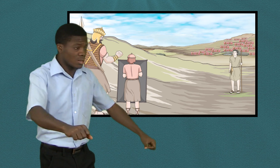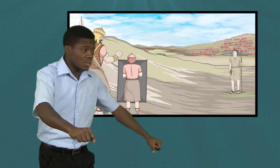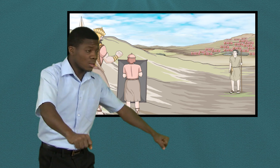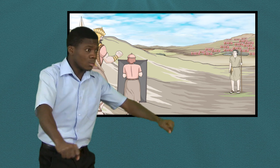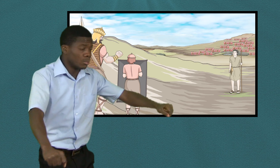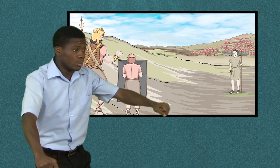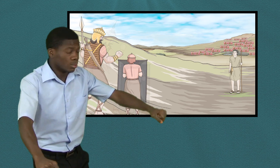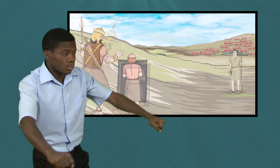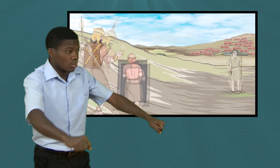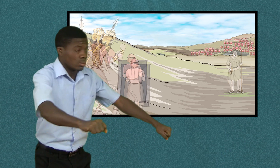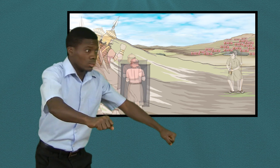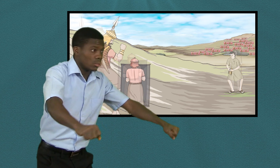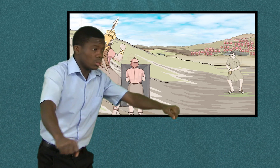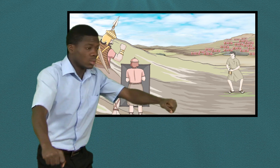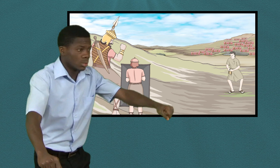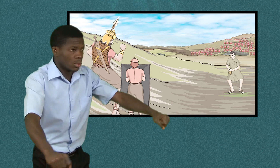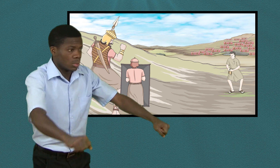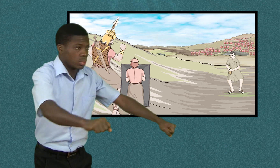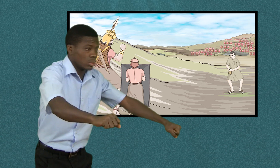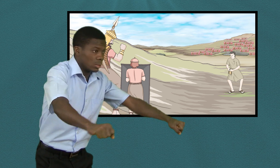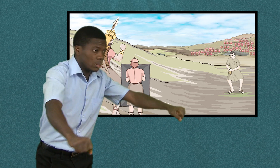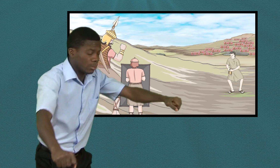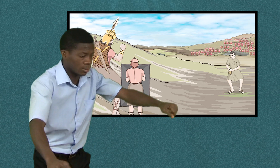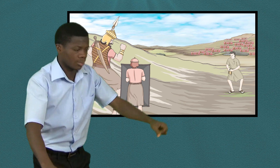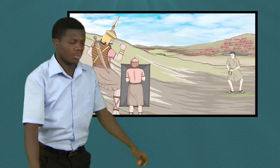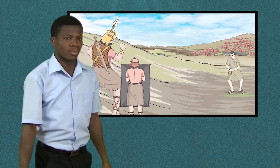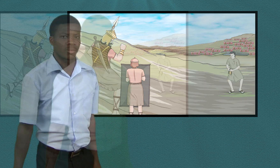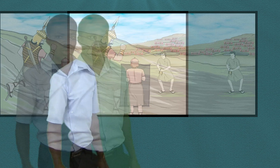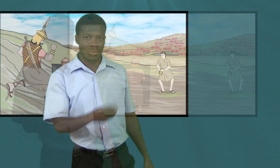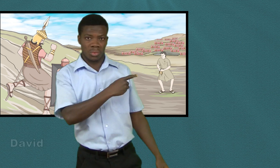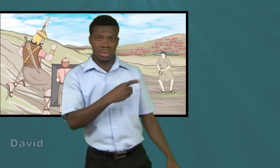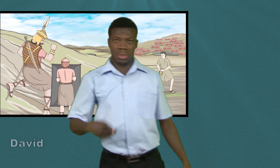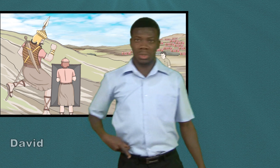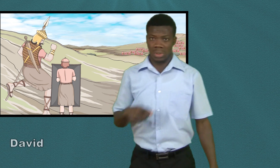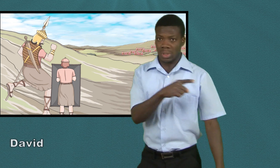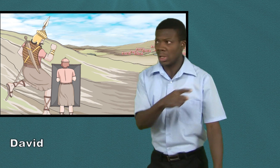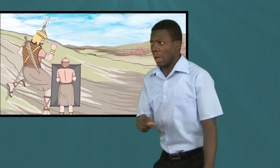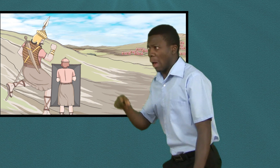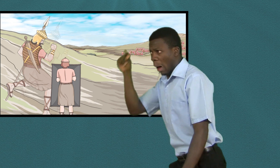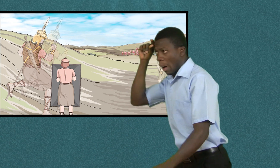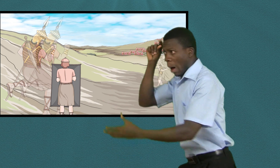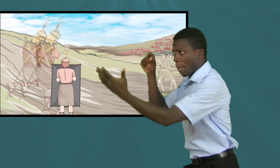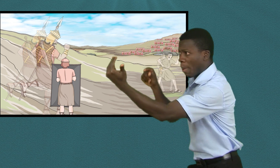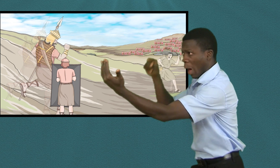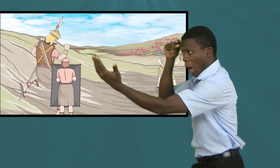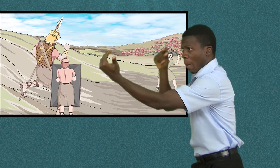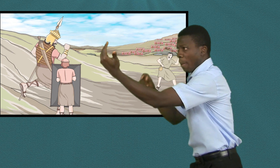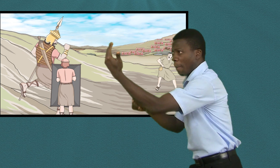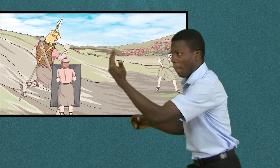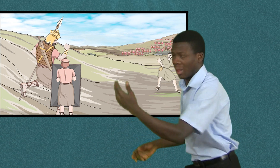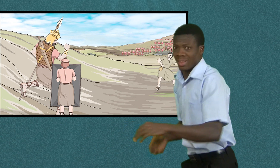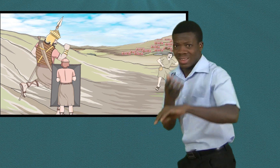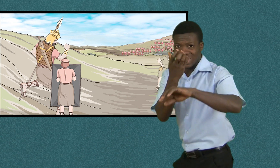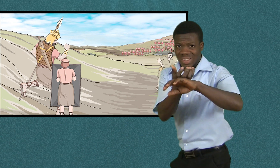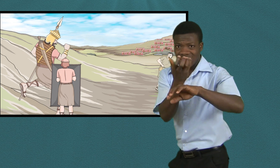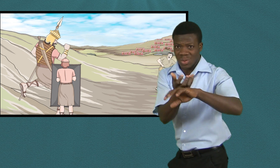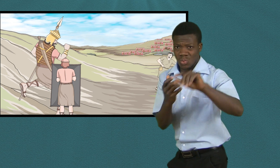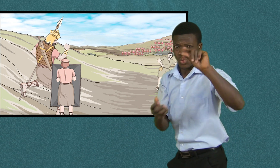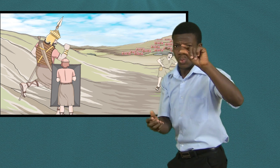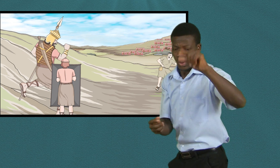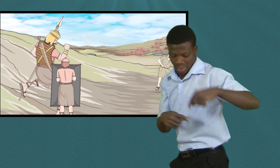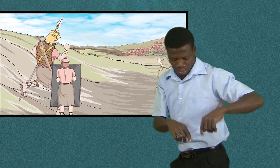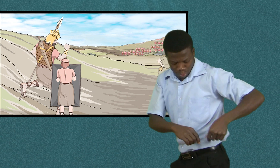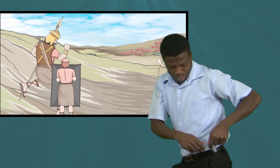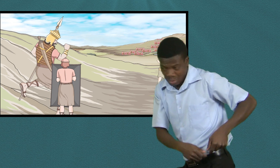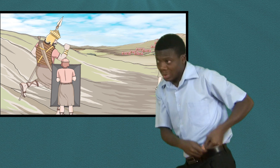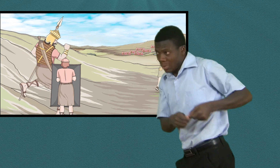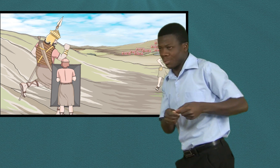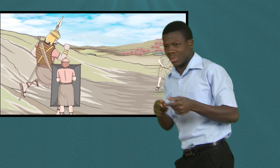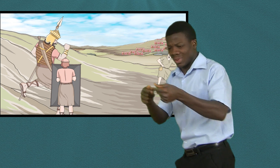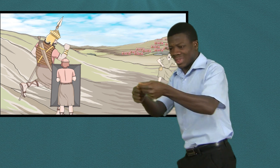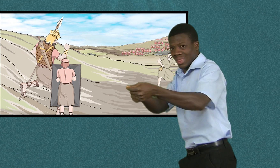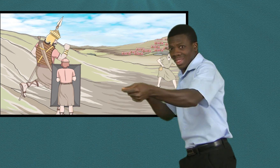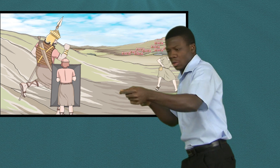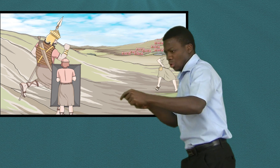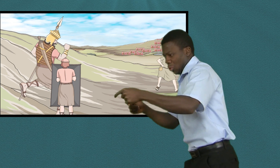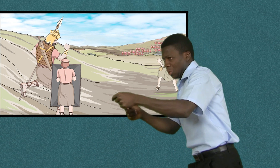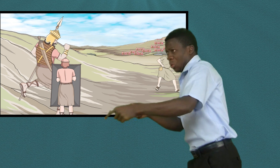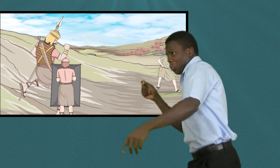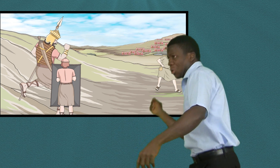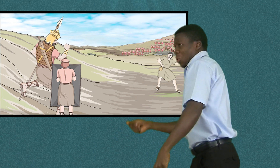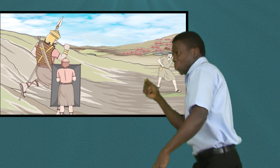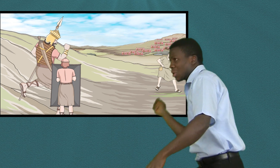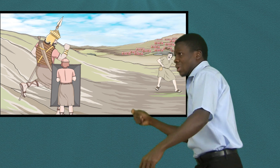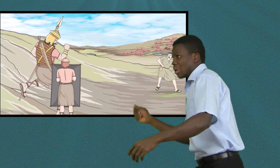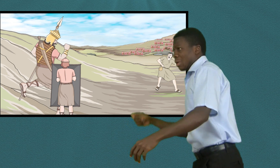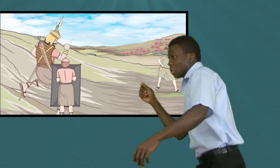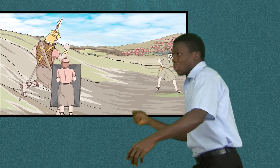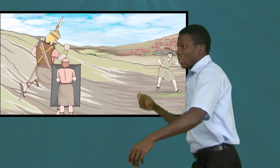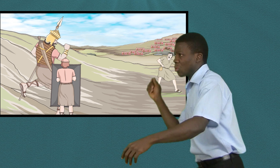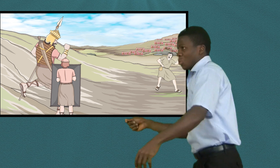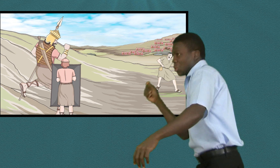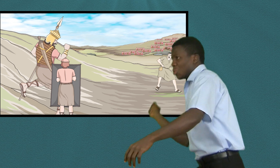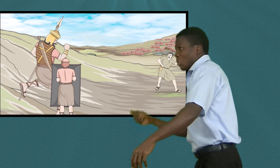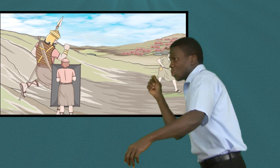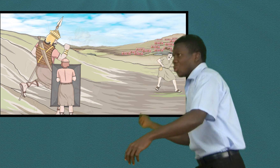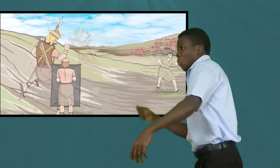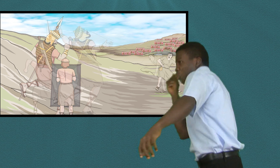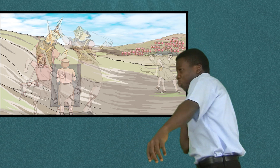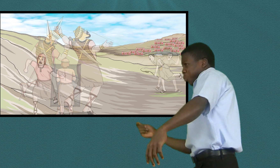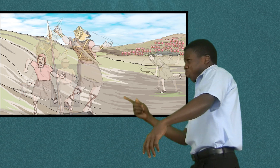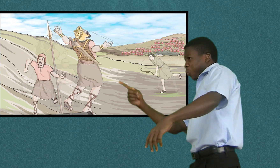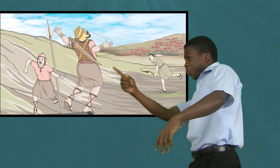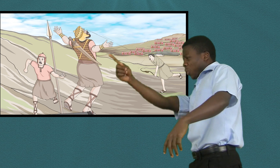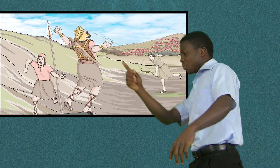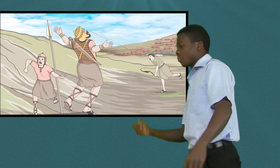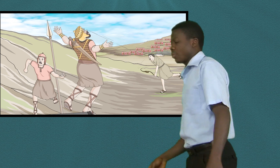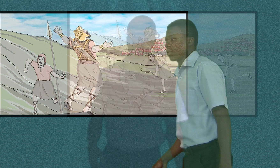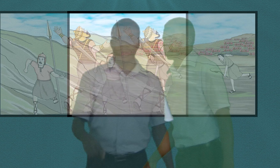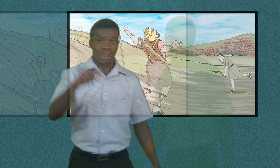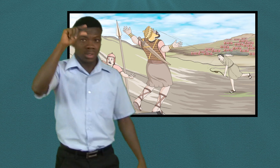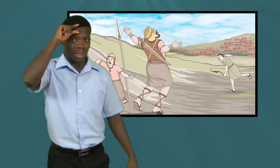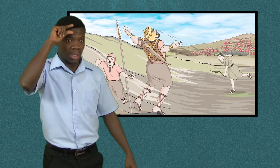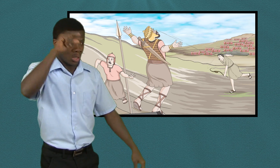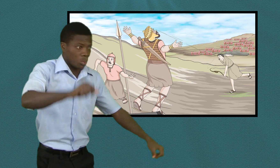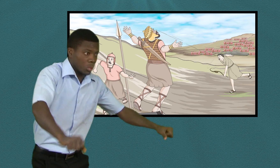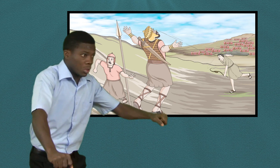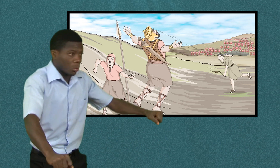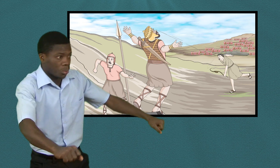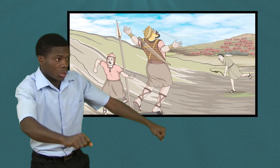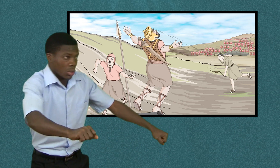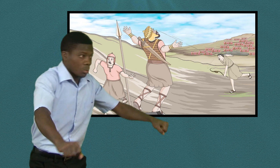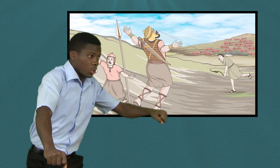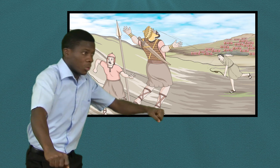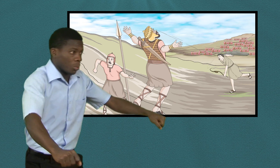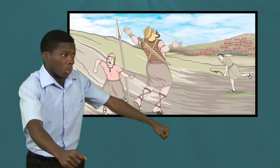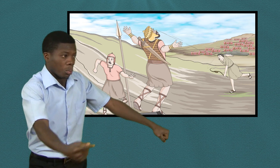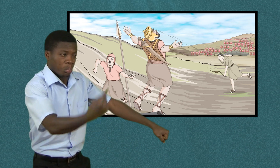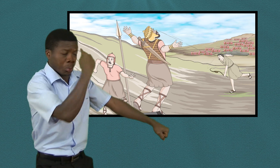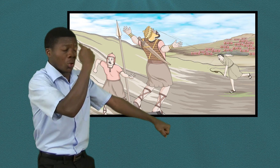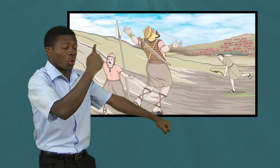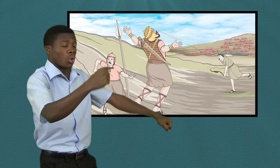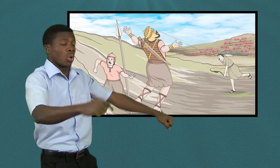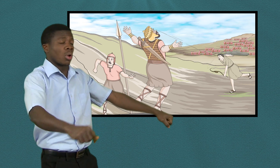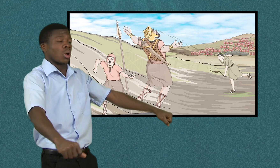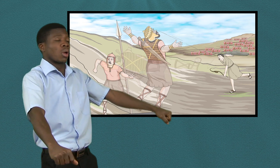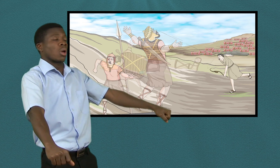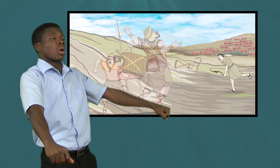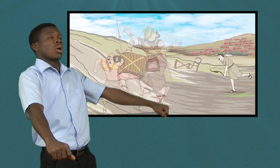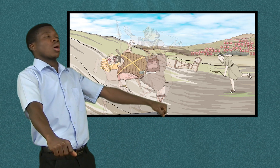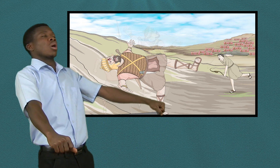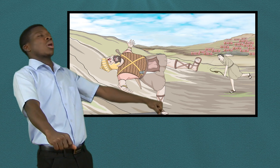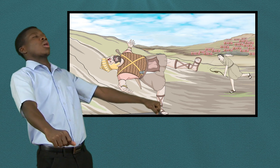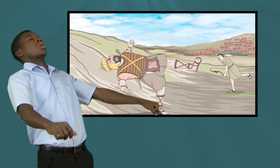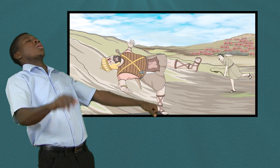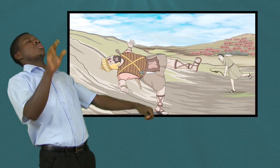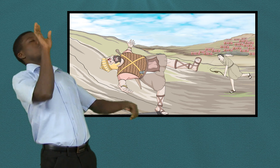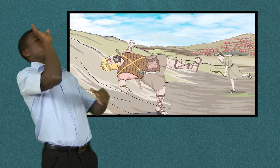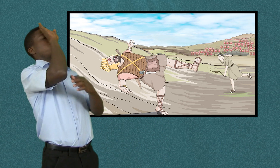As the Philistine started forward to attack him, David ran quickly toward the battle line to meet him. Then David reached into his bag, took out a stone, and slung it, striking the Philistine on the forehead.